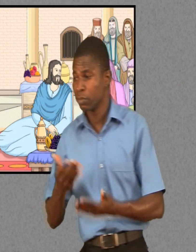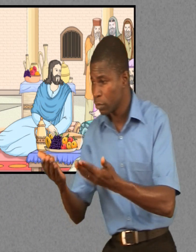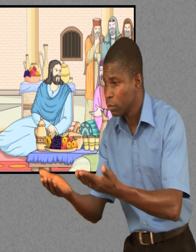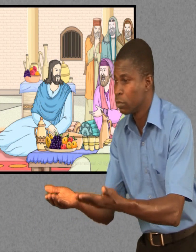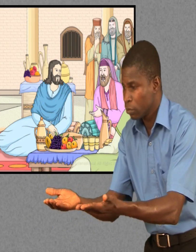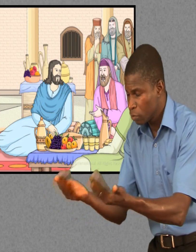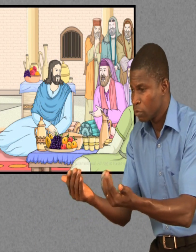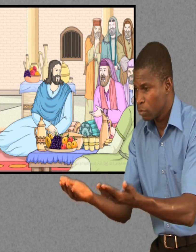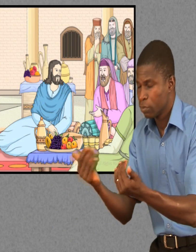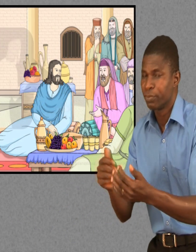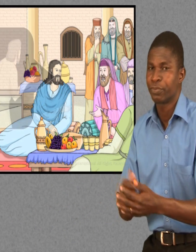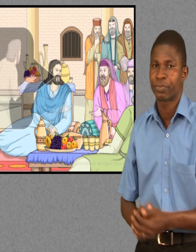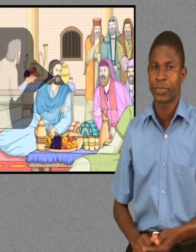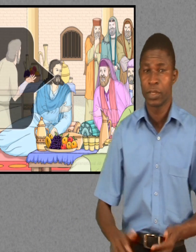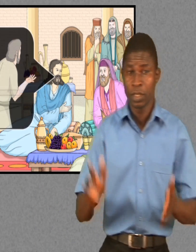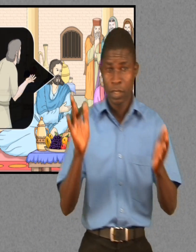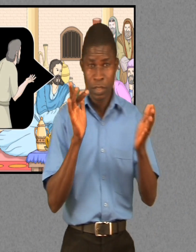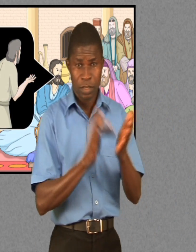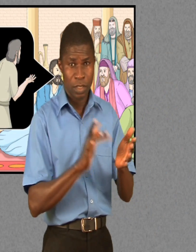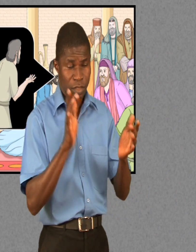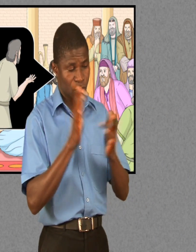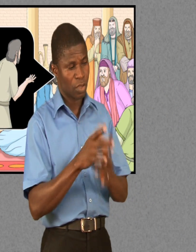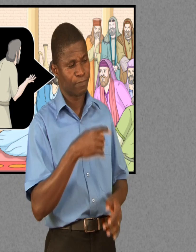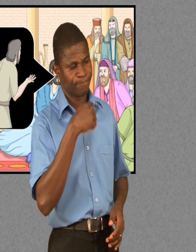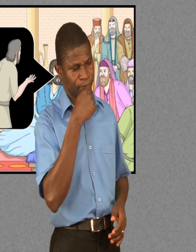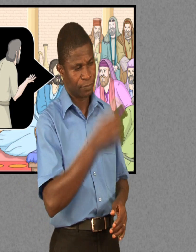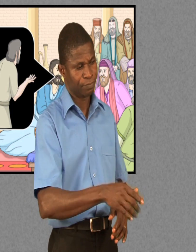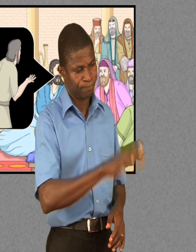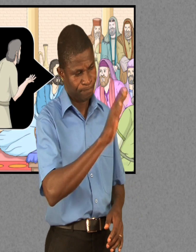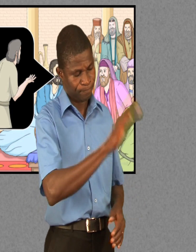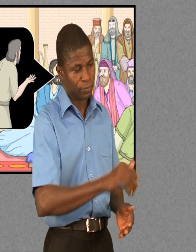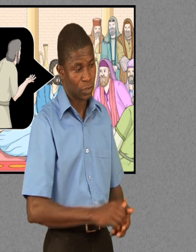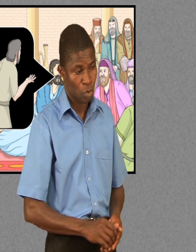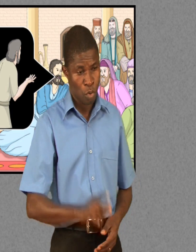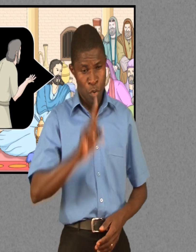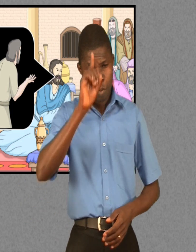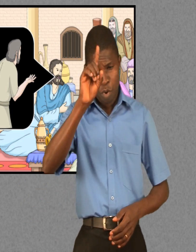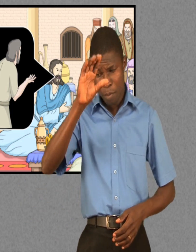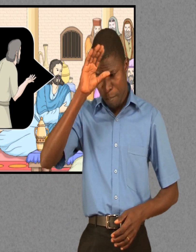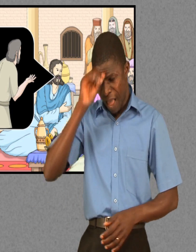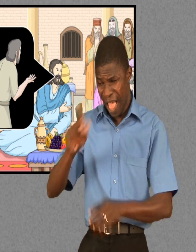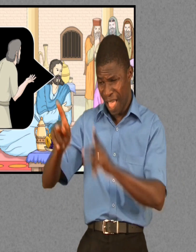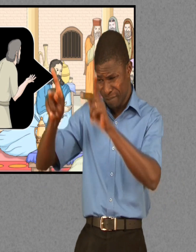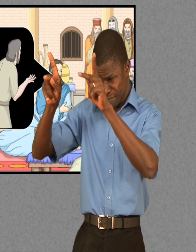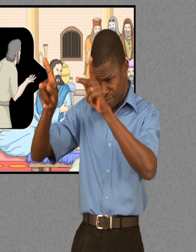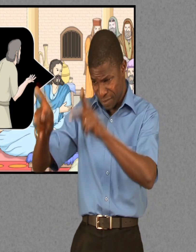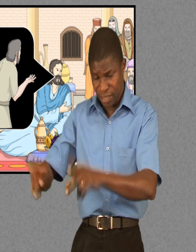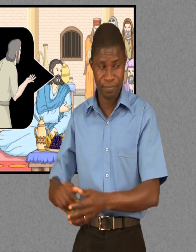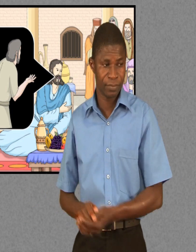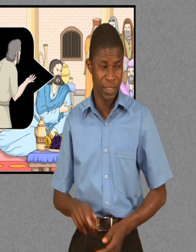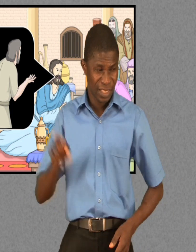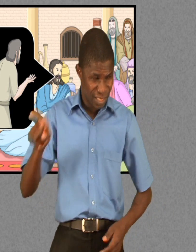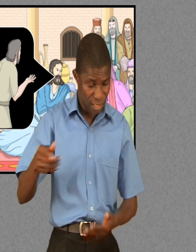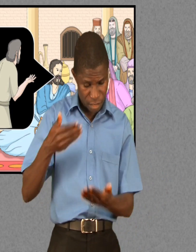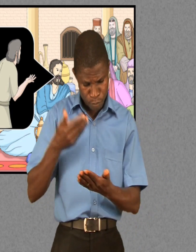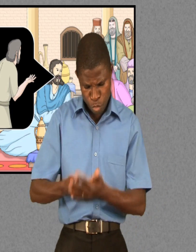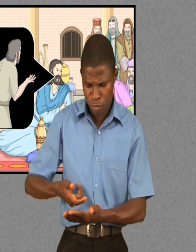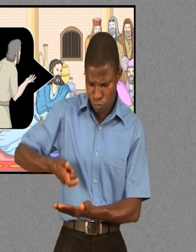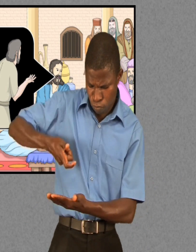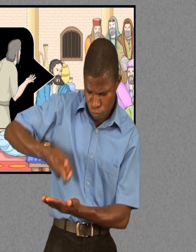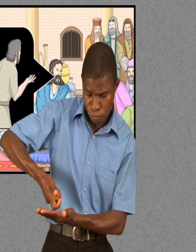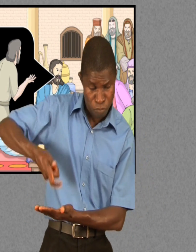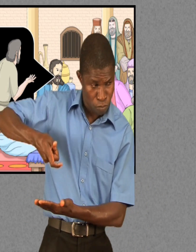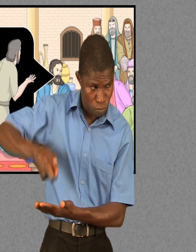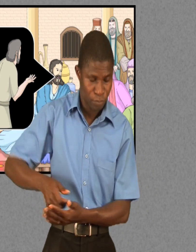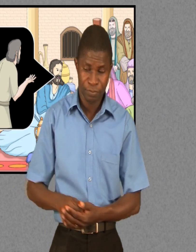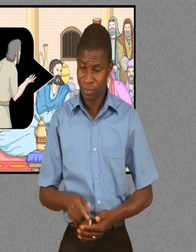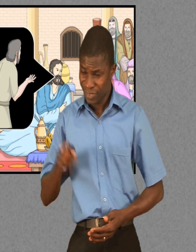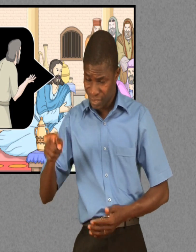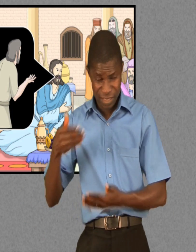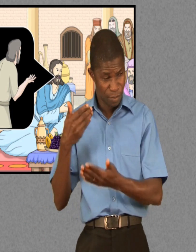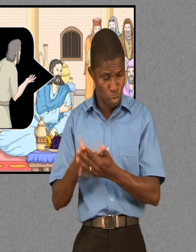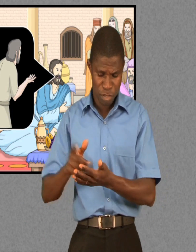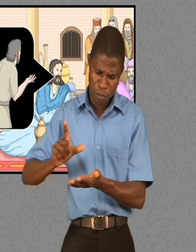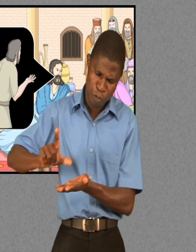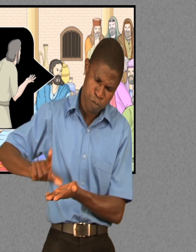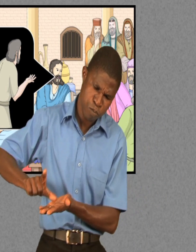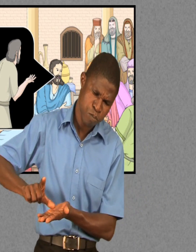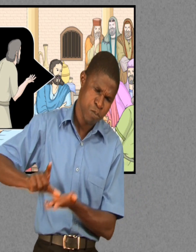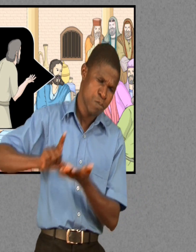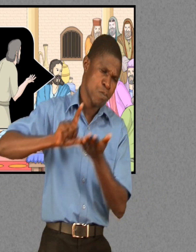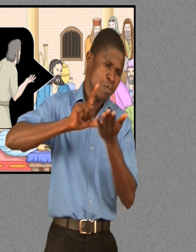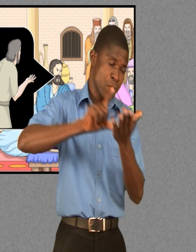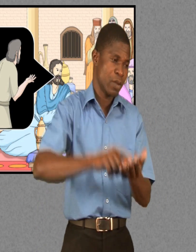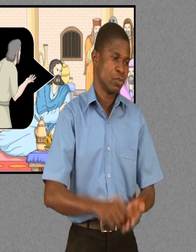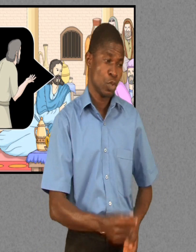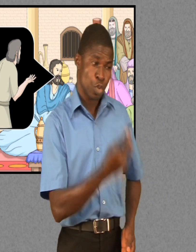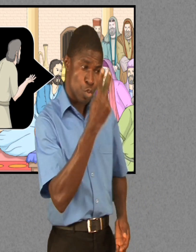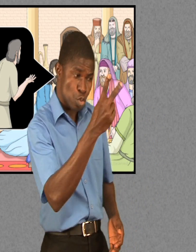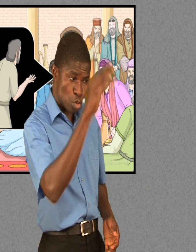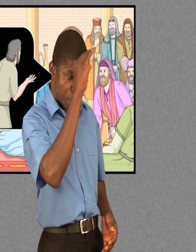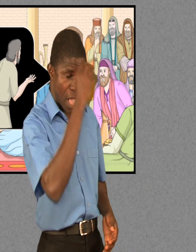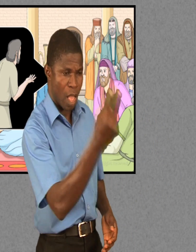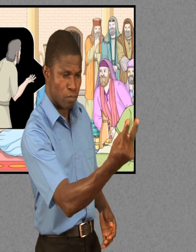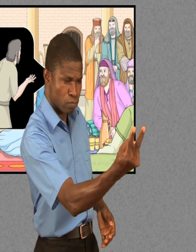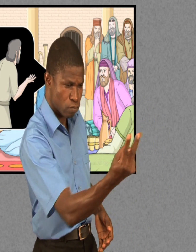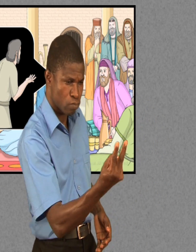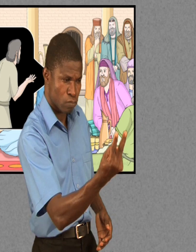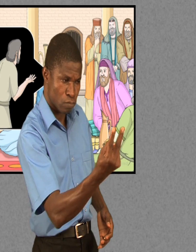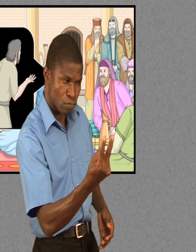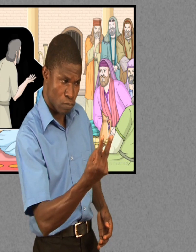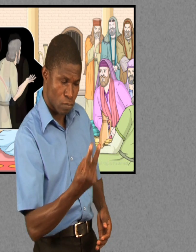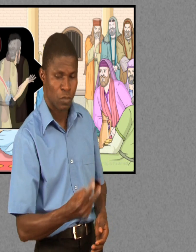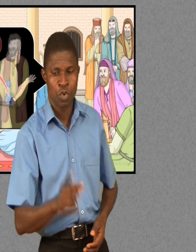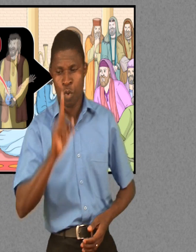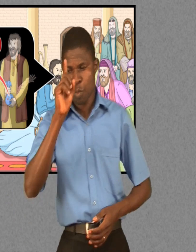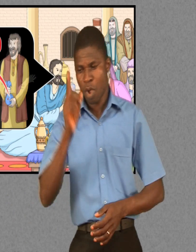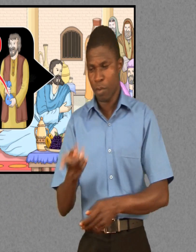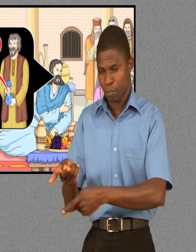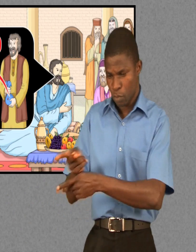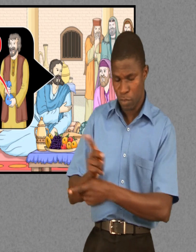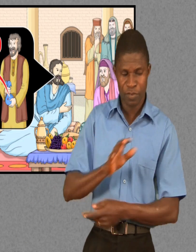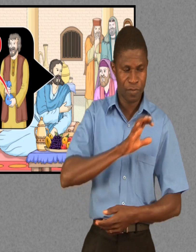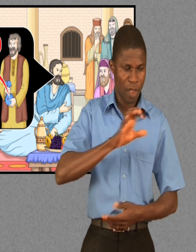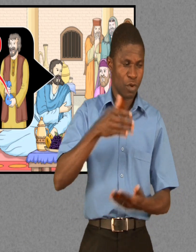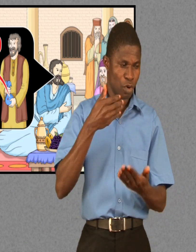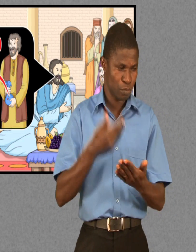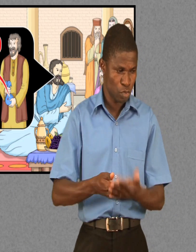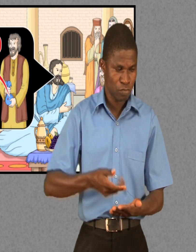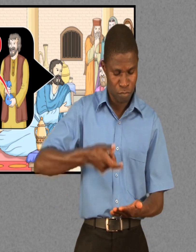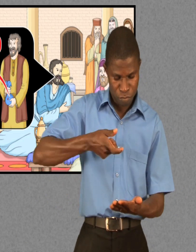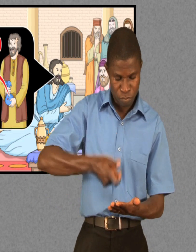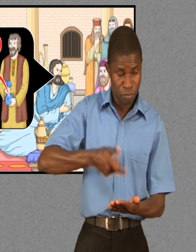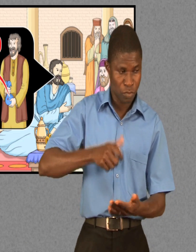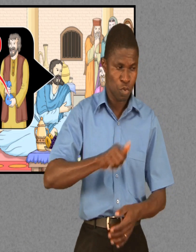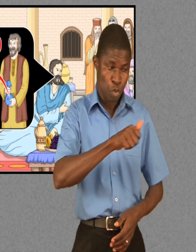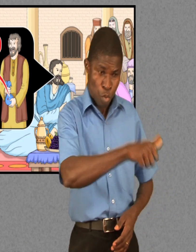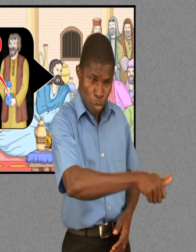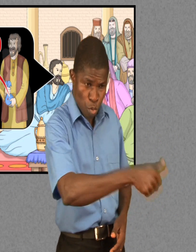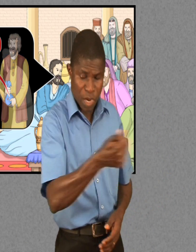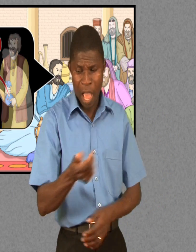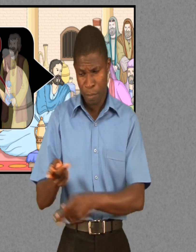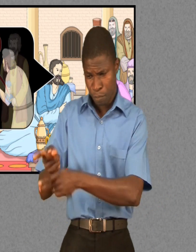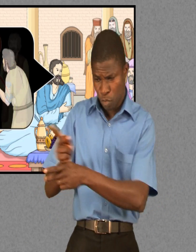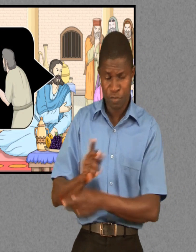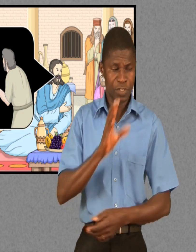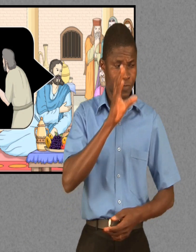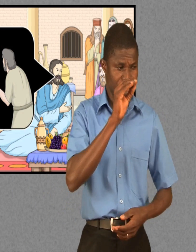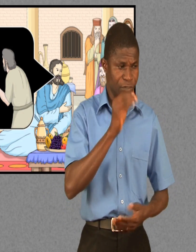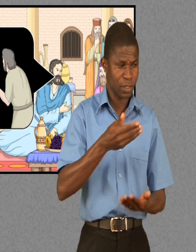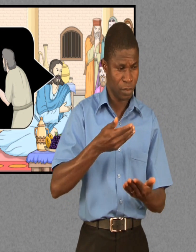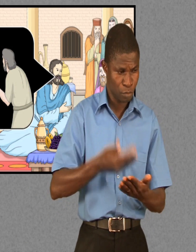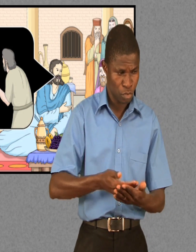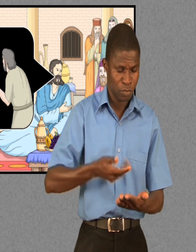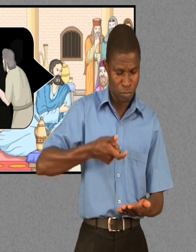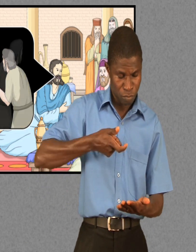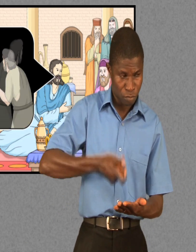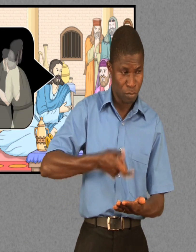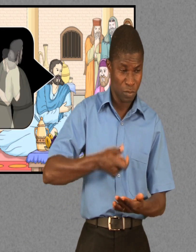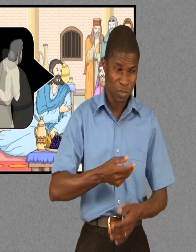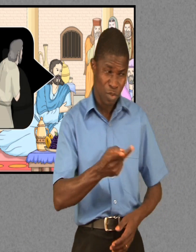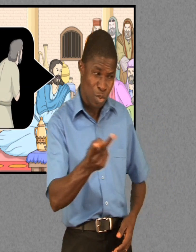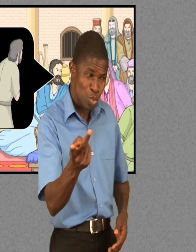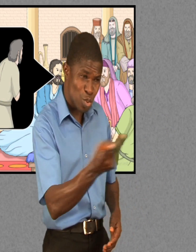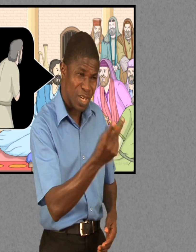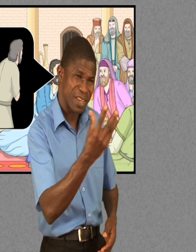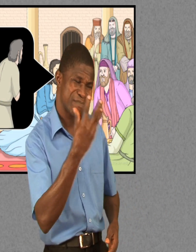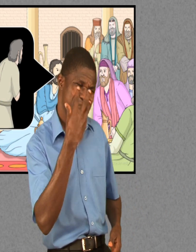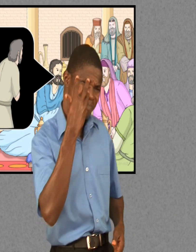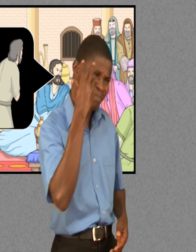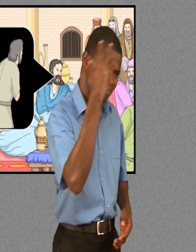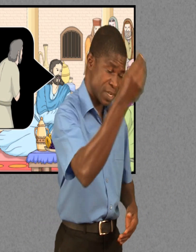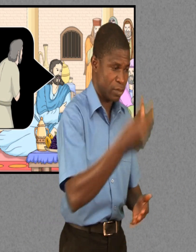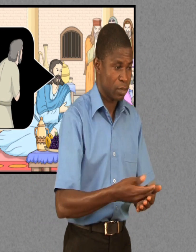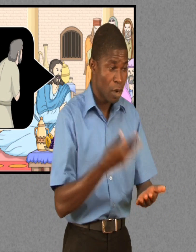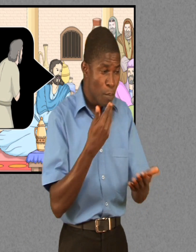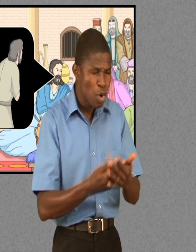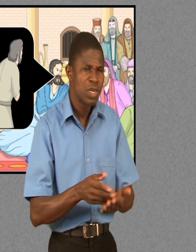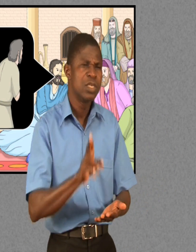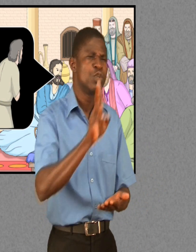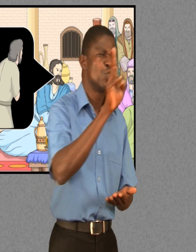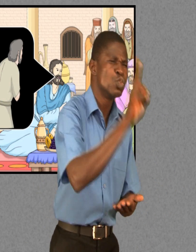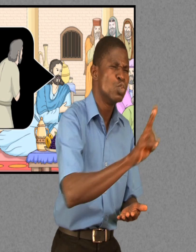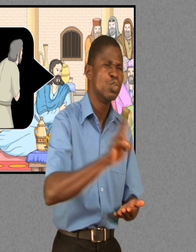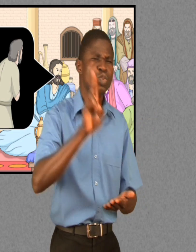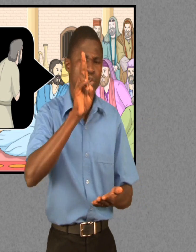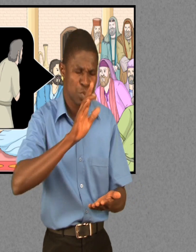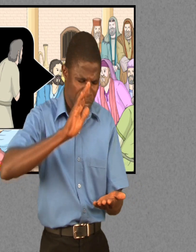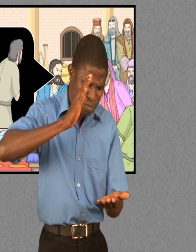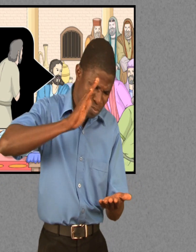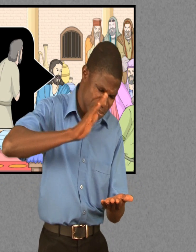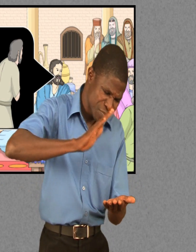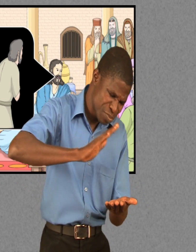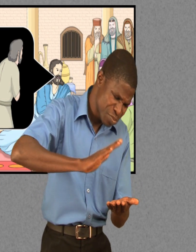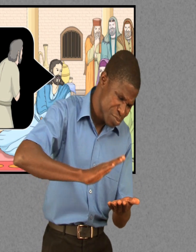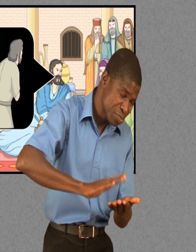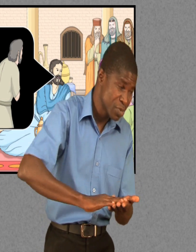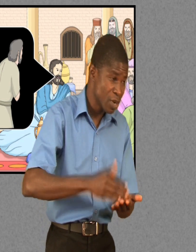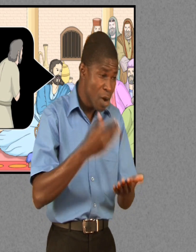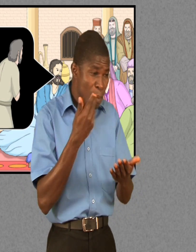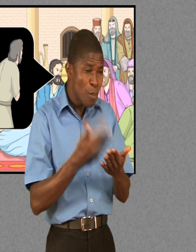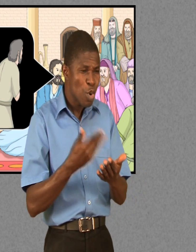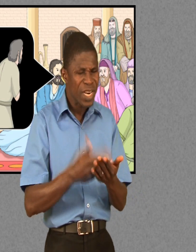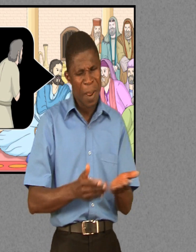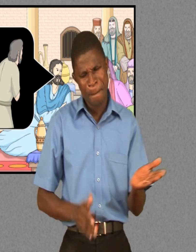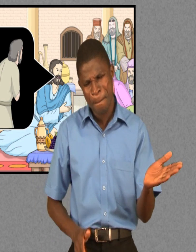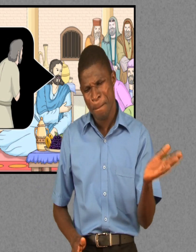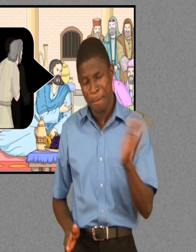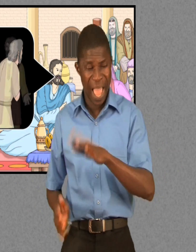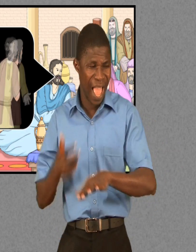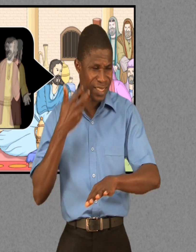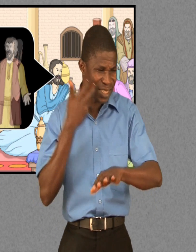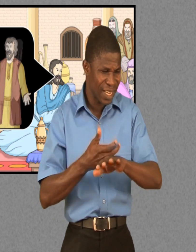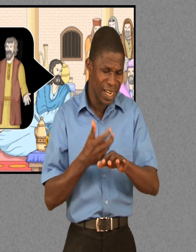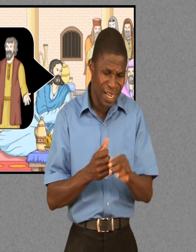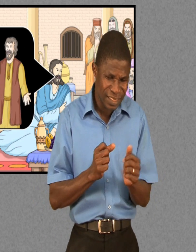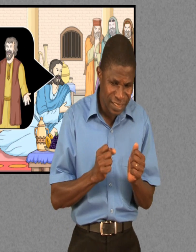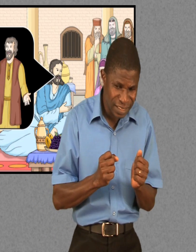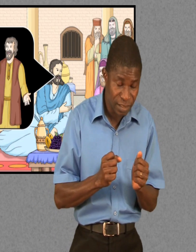“Two men were debtors to a certain moneylender. One owed him five hundred denarii, and the other fifty.